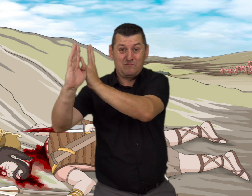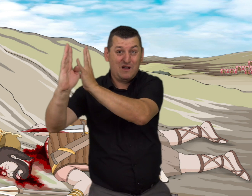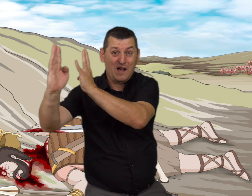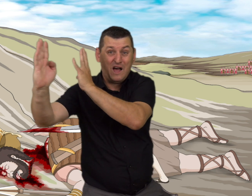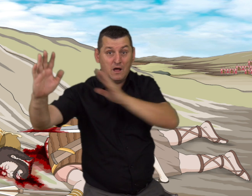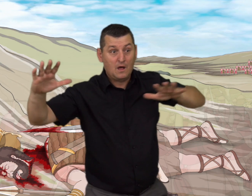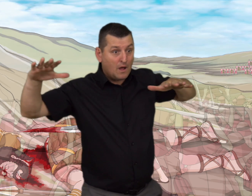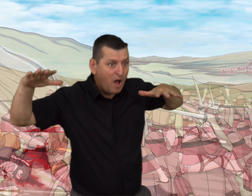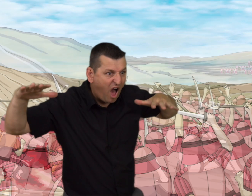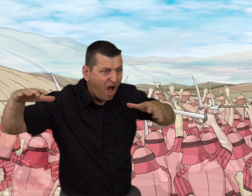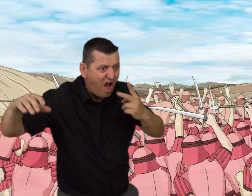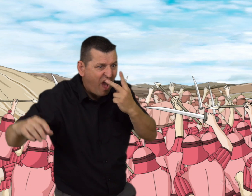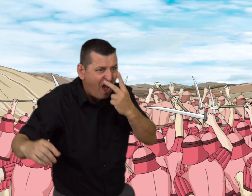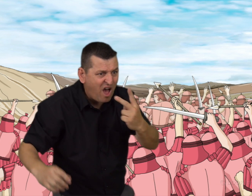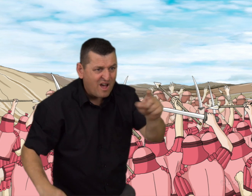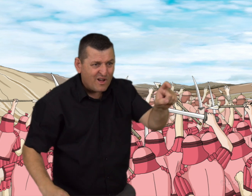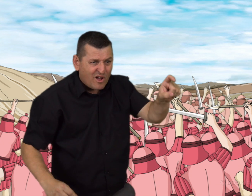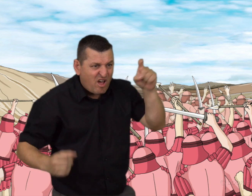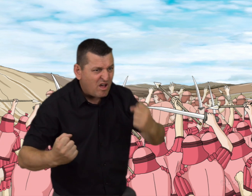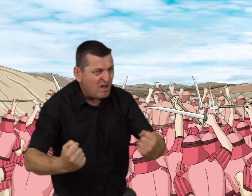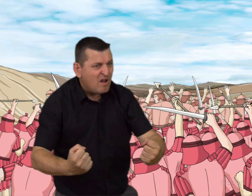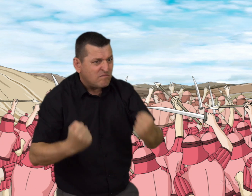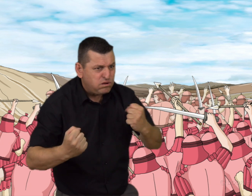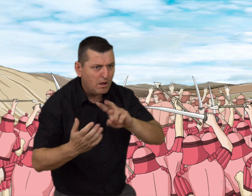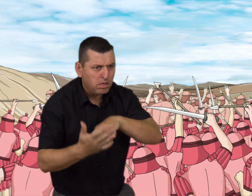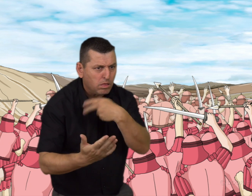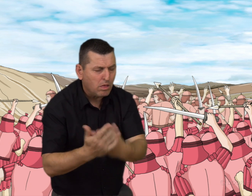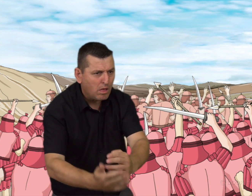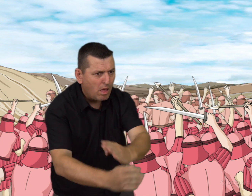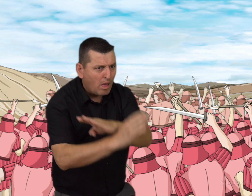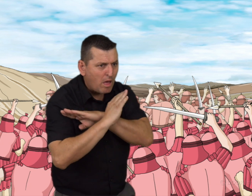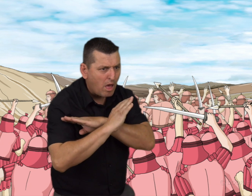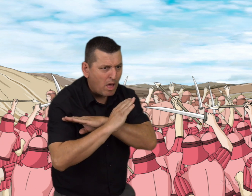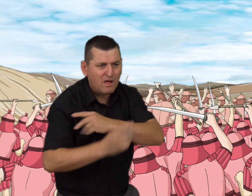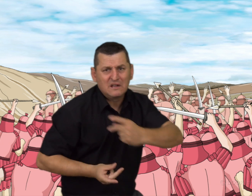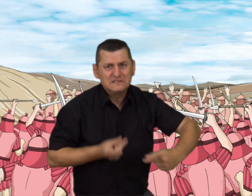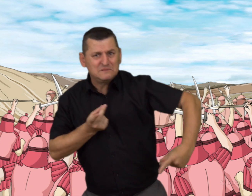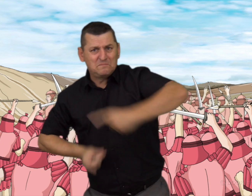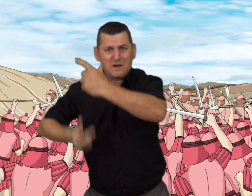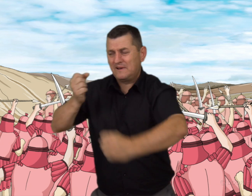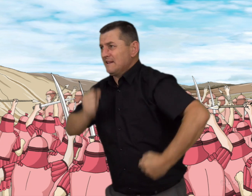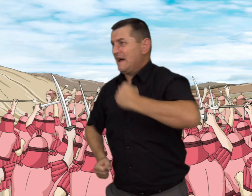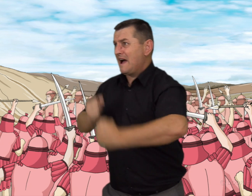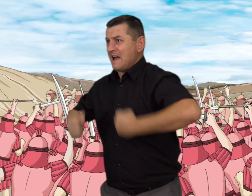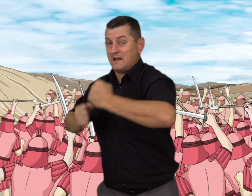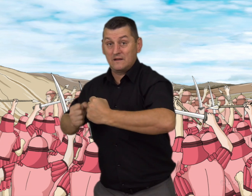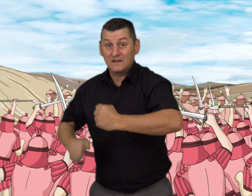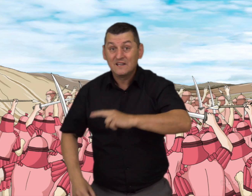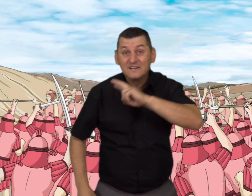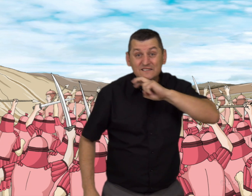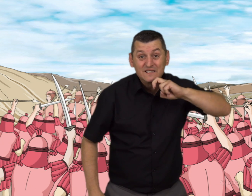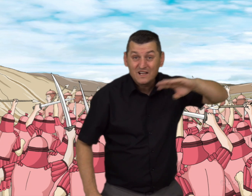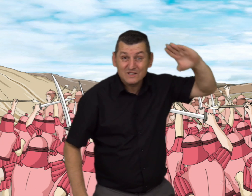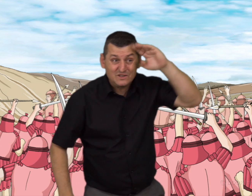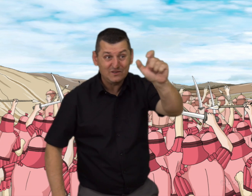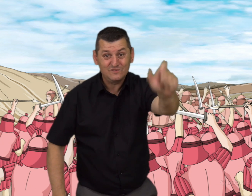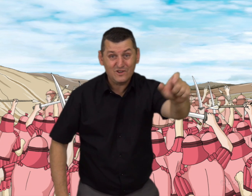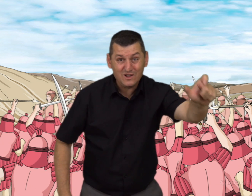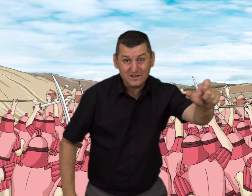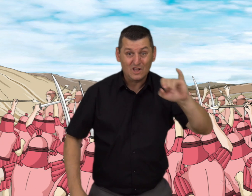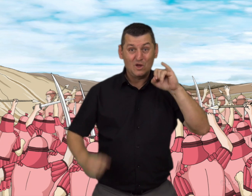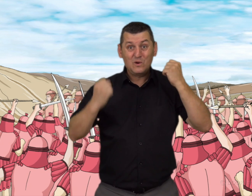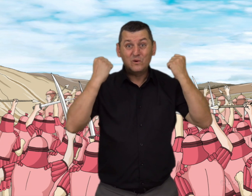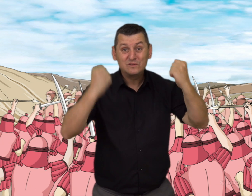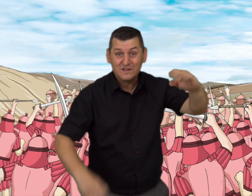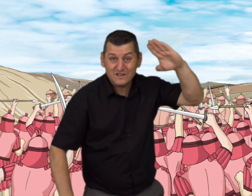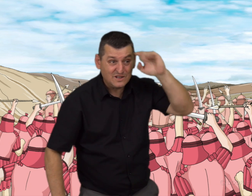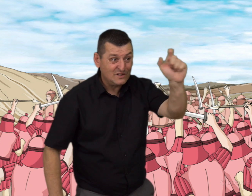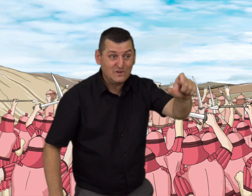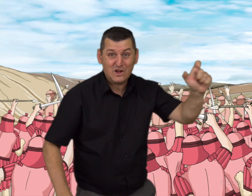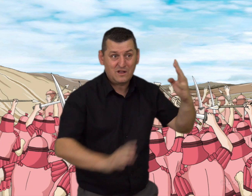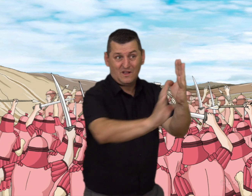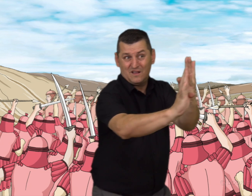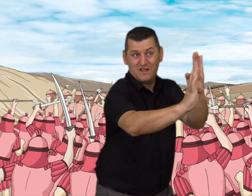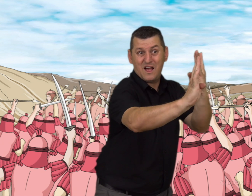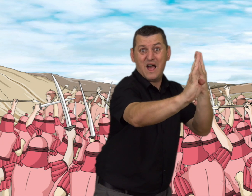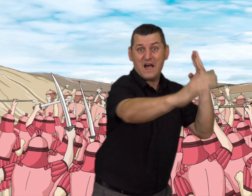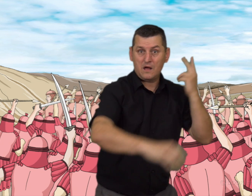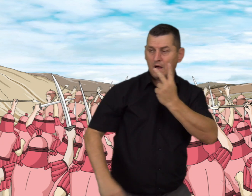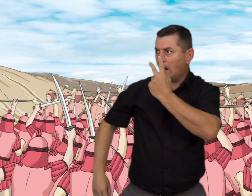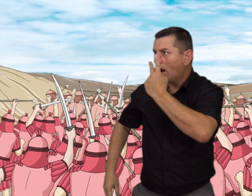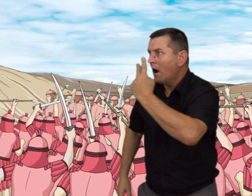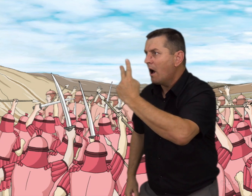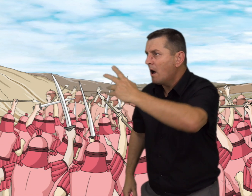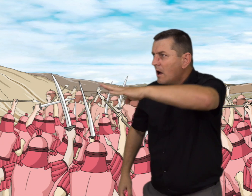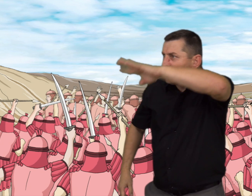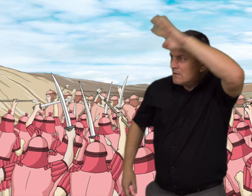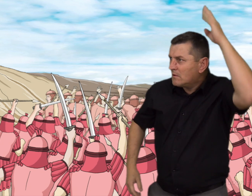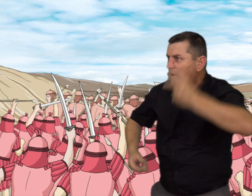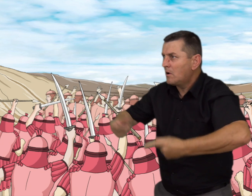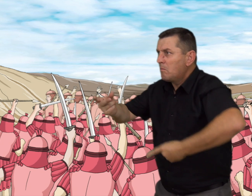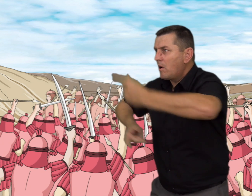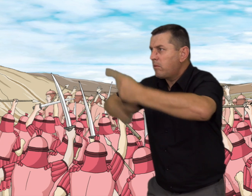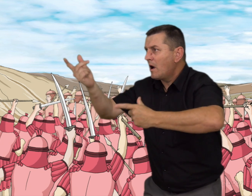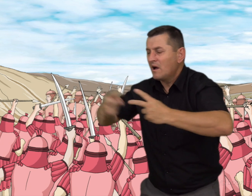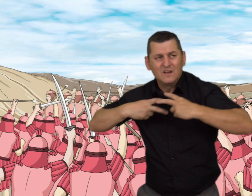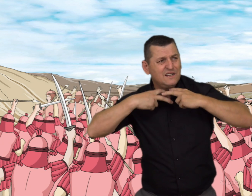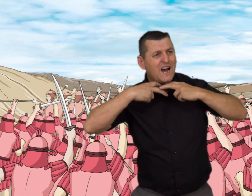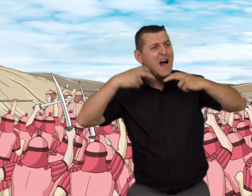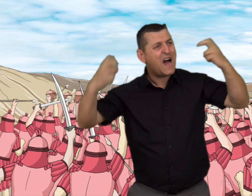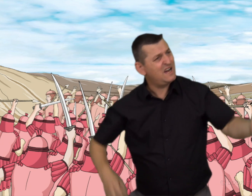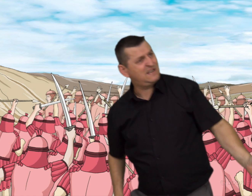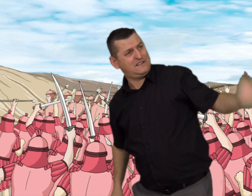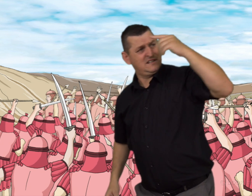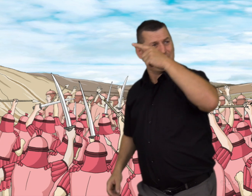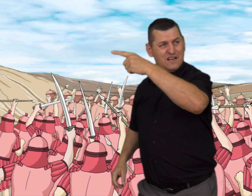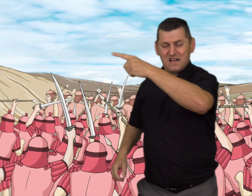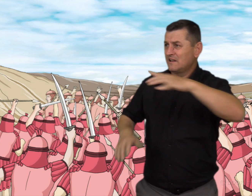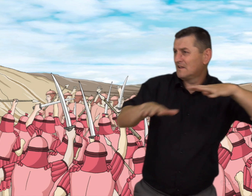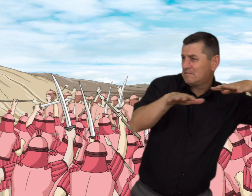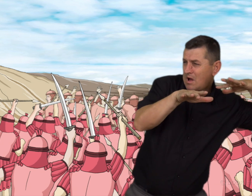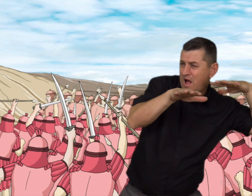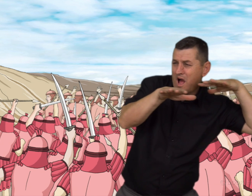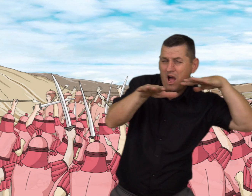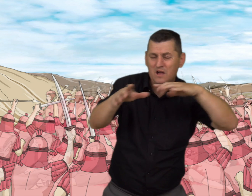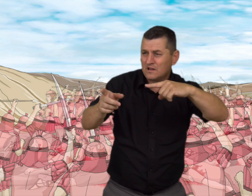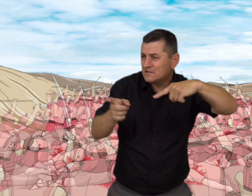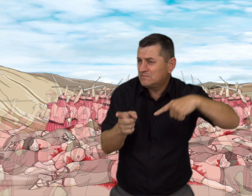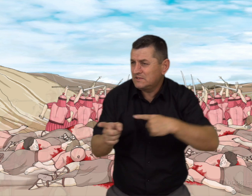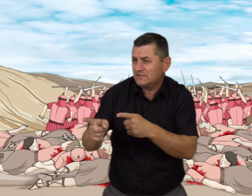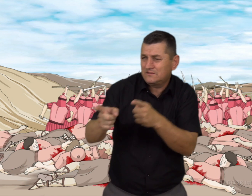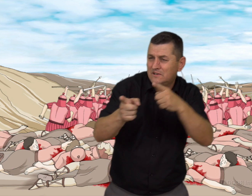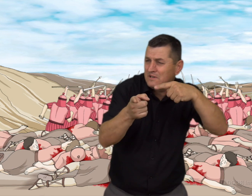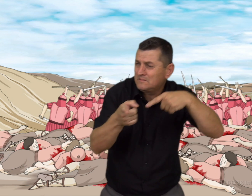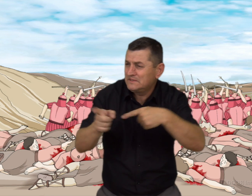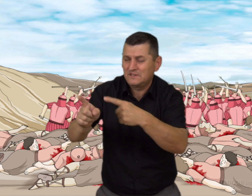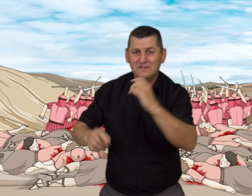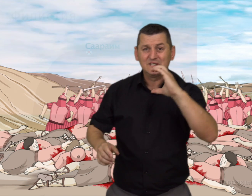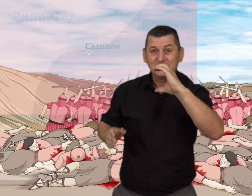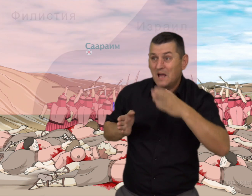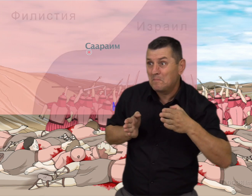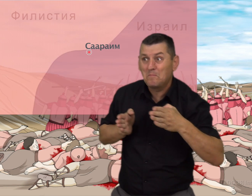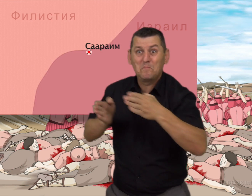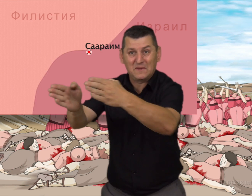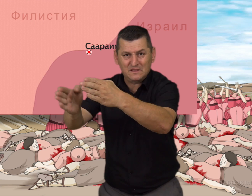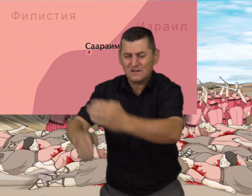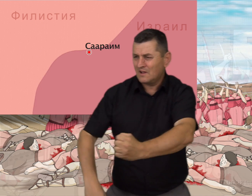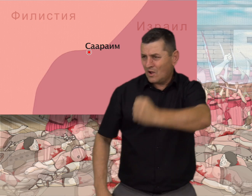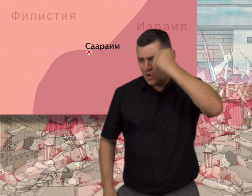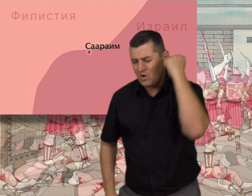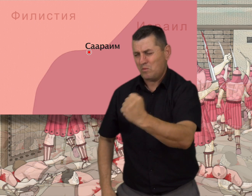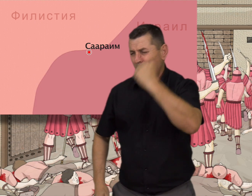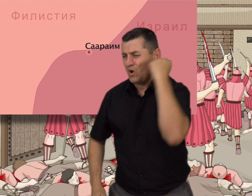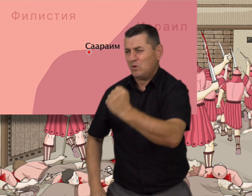When the Philistines saw that their hero was dead, they turned and ran. Then the men of Israel and Judah charged forward with a shout and pursued the Philistines to the entrance of Gath and to the gates of Ekron.